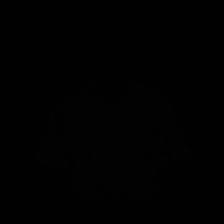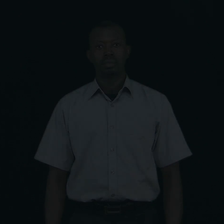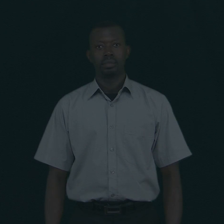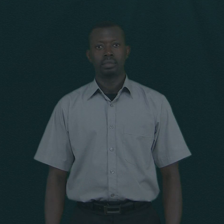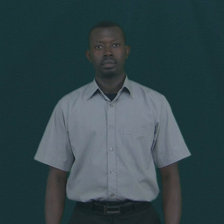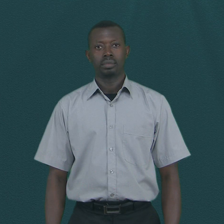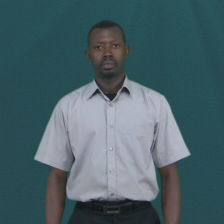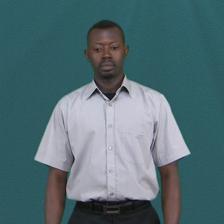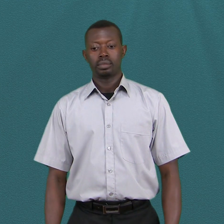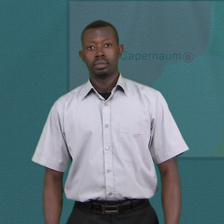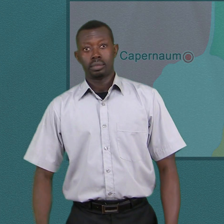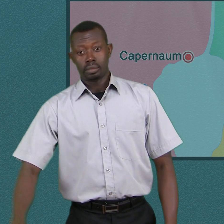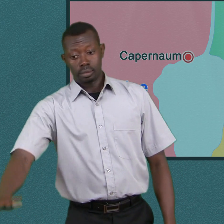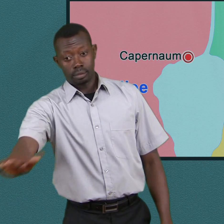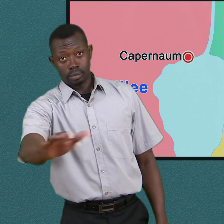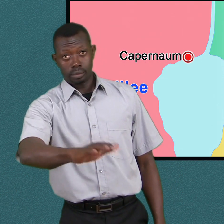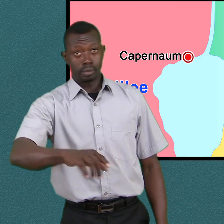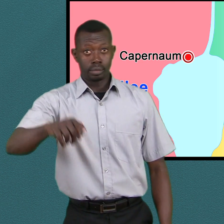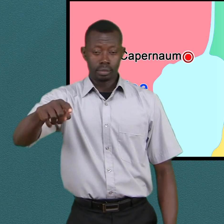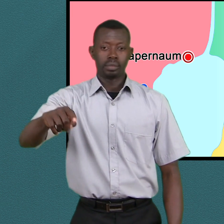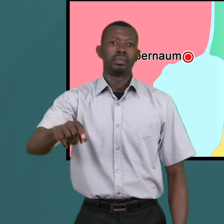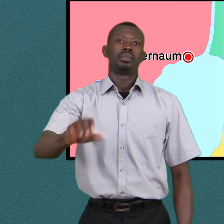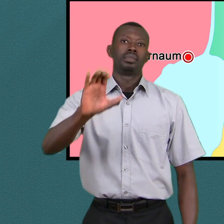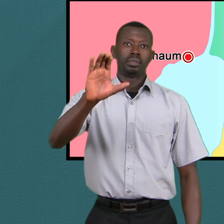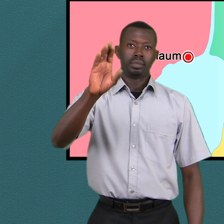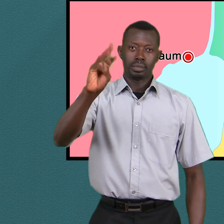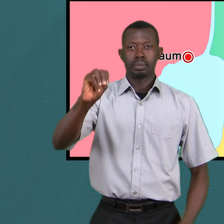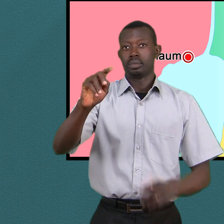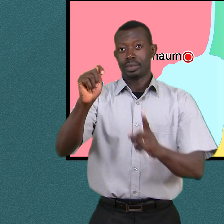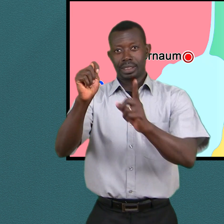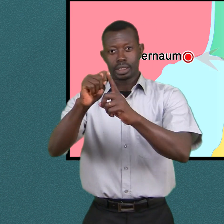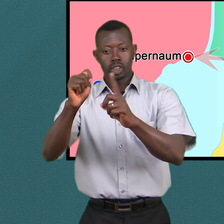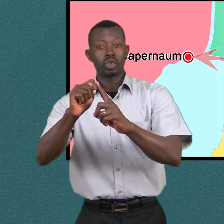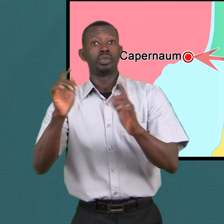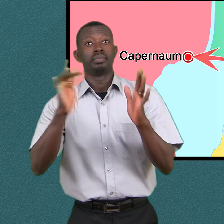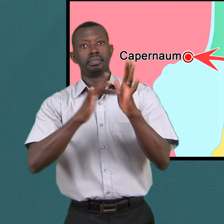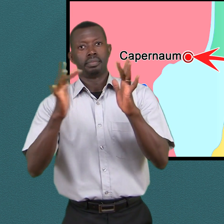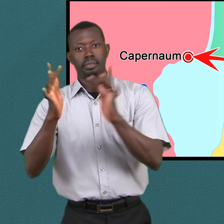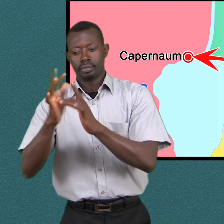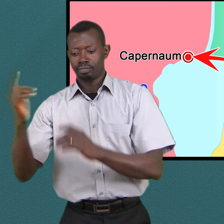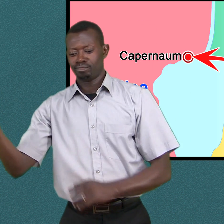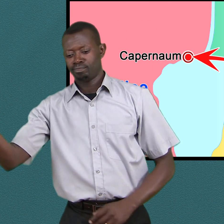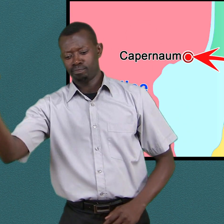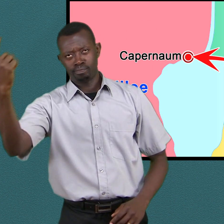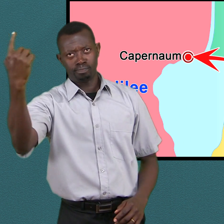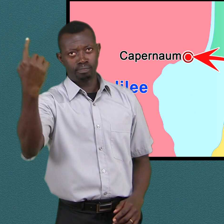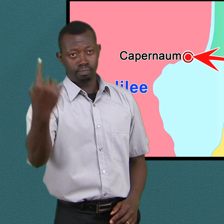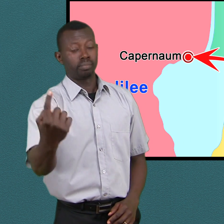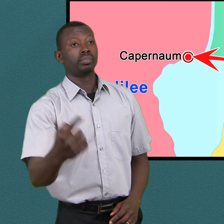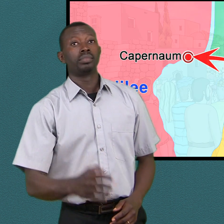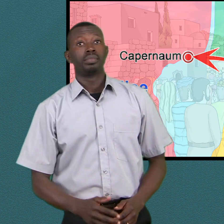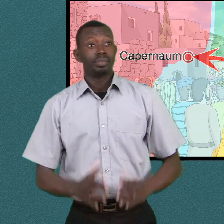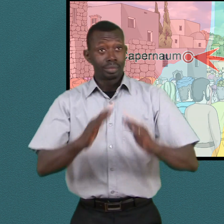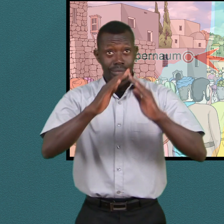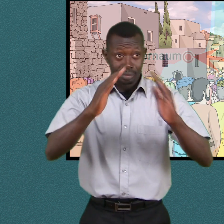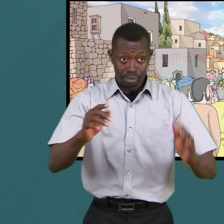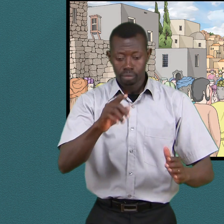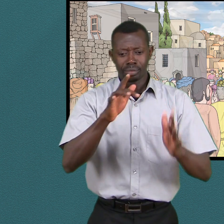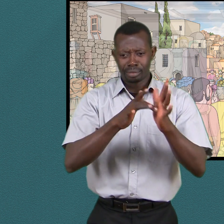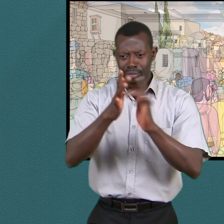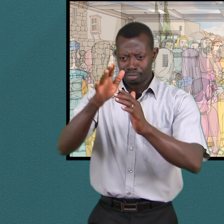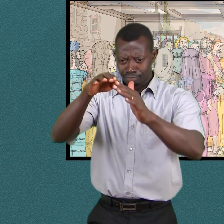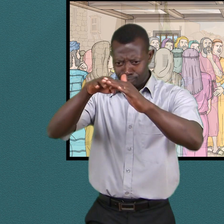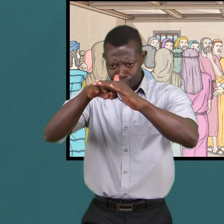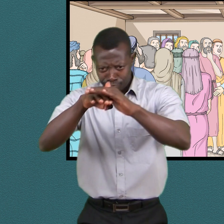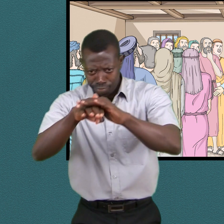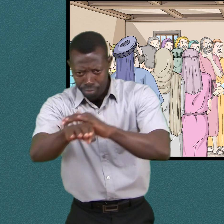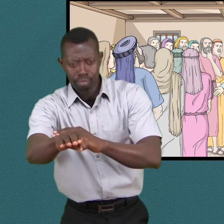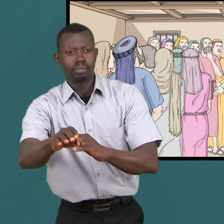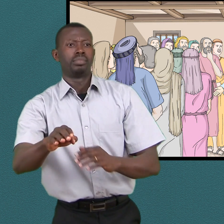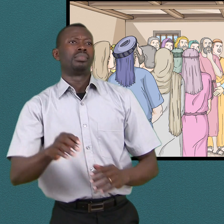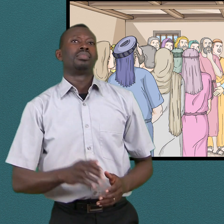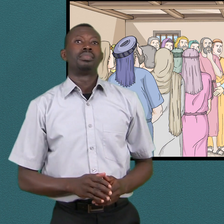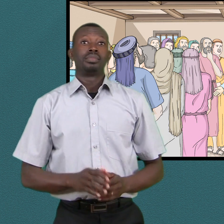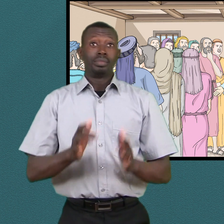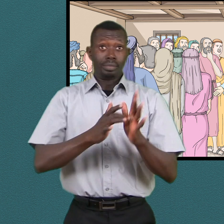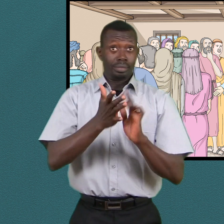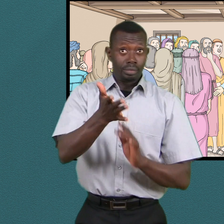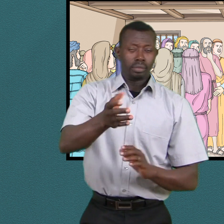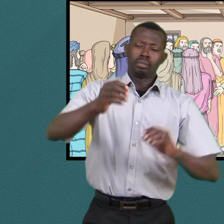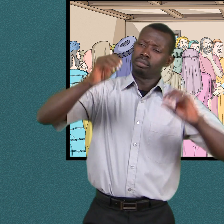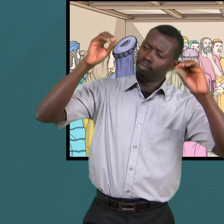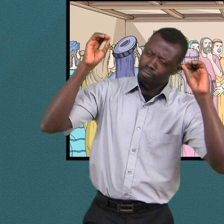A few days later Jesus went back to Capernaum.